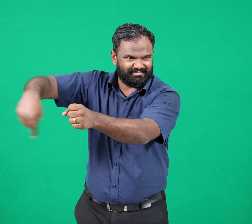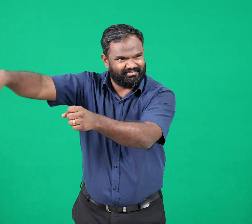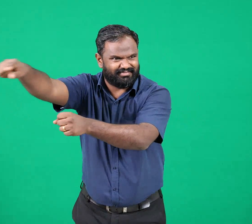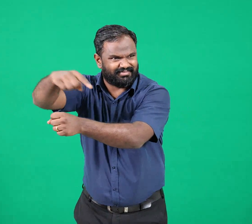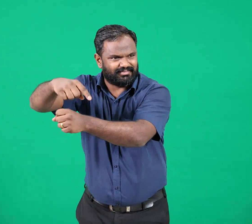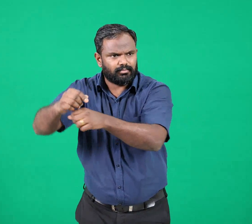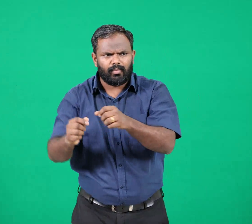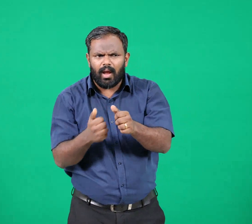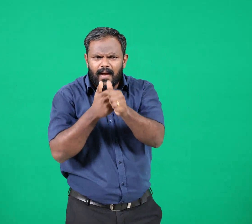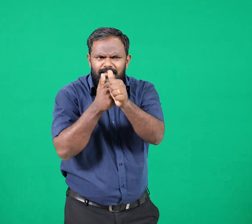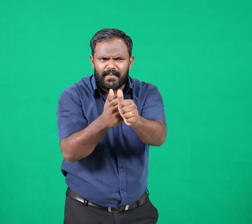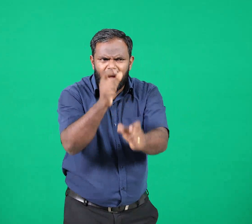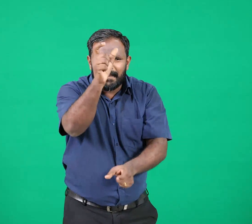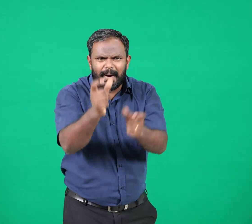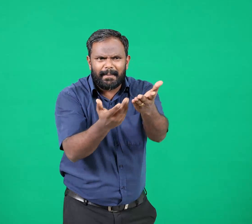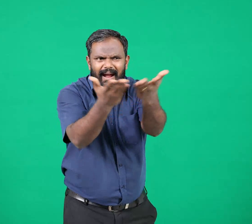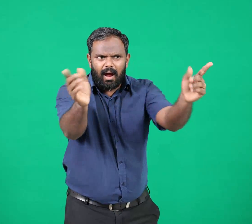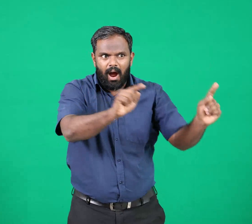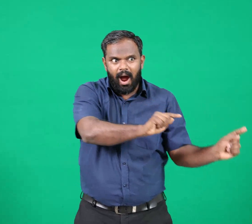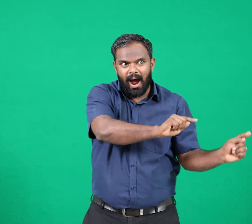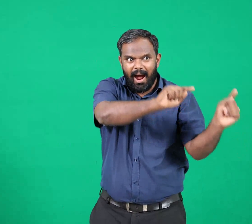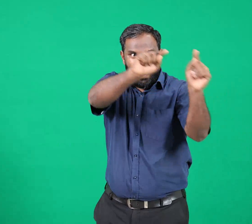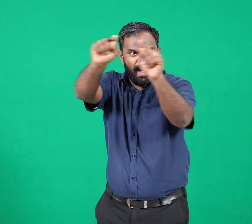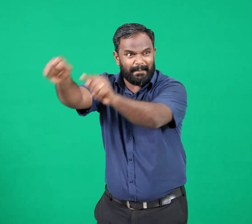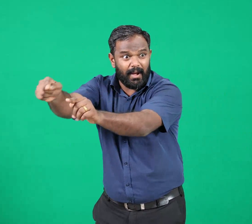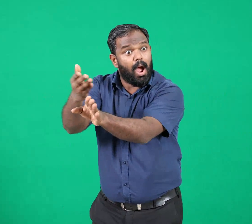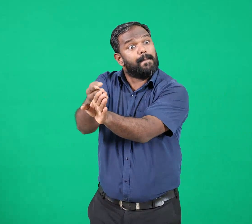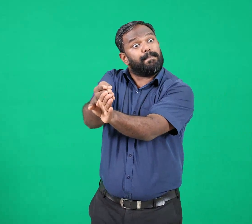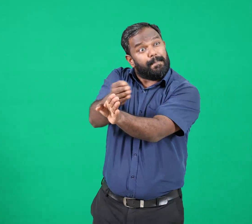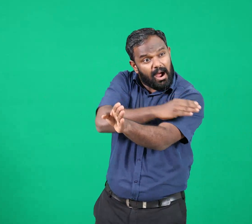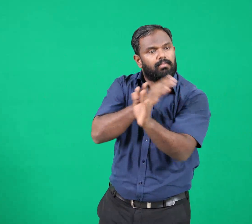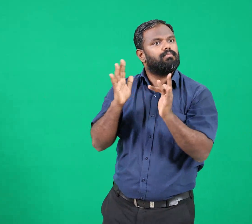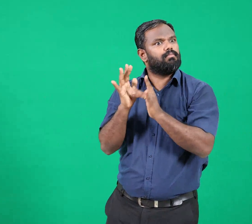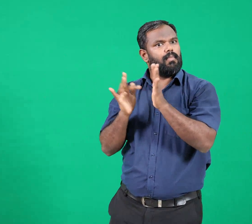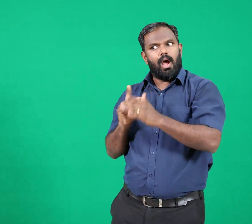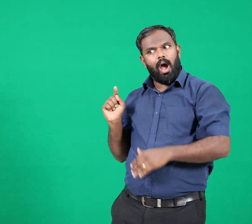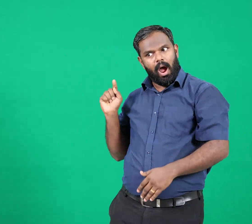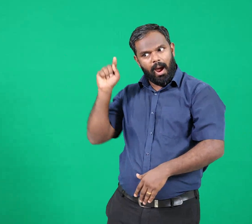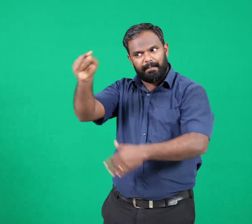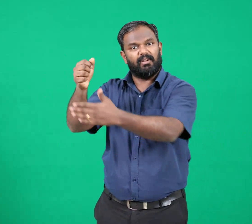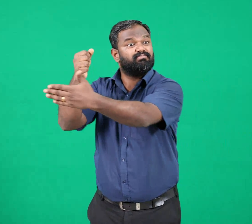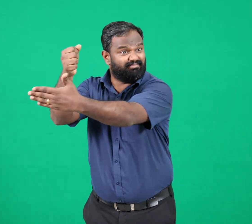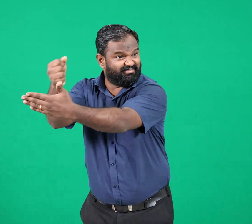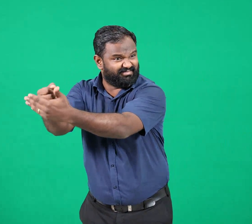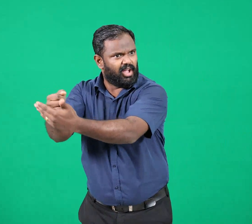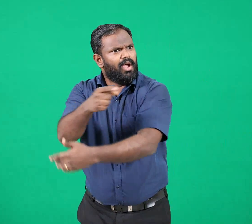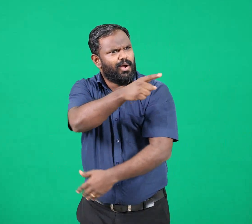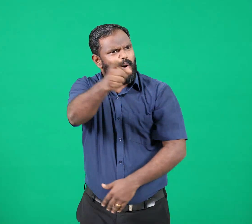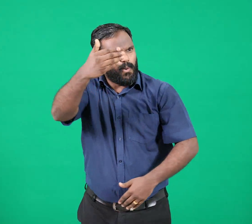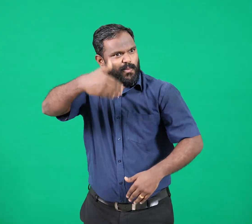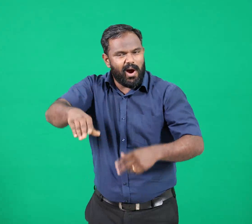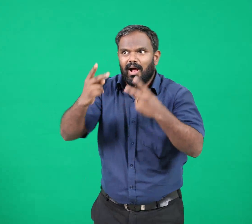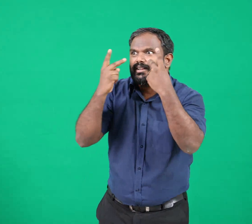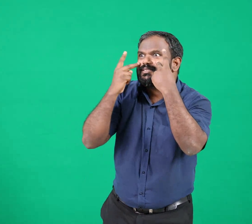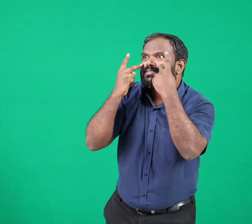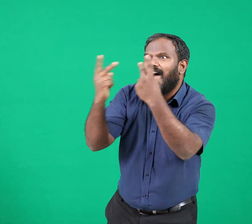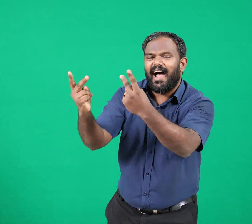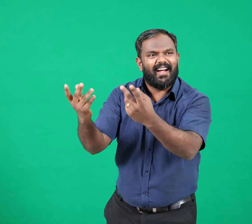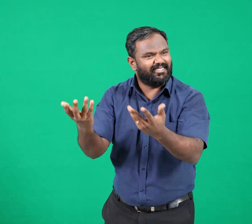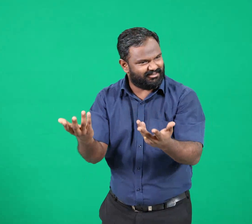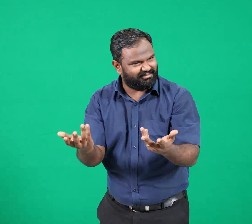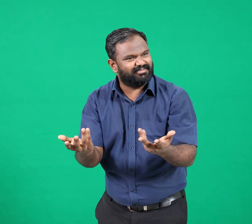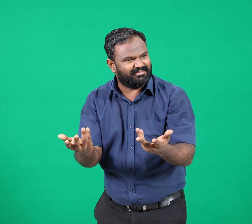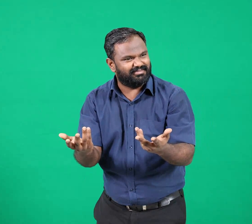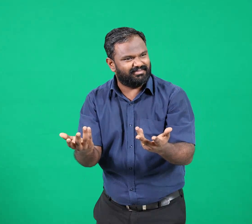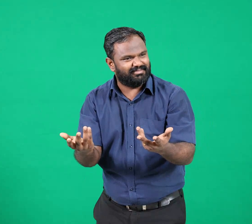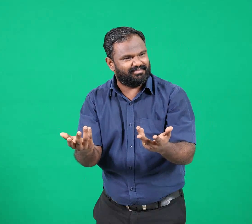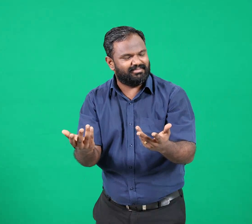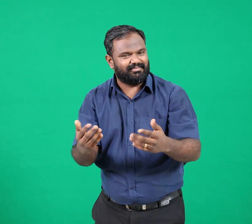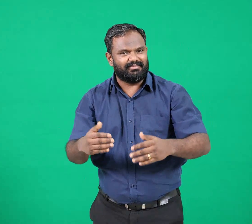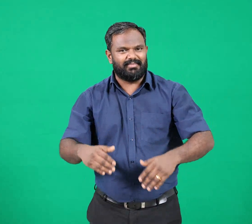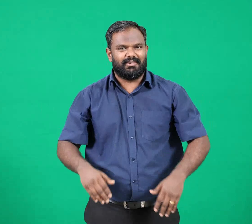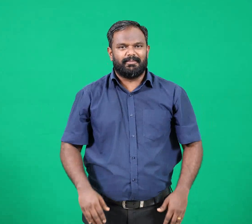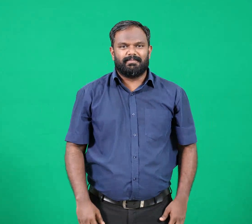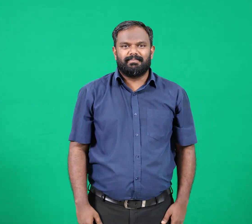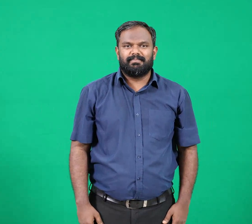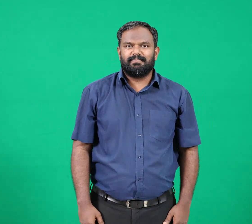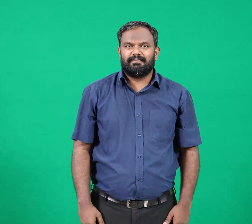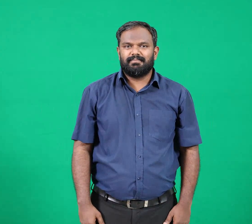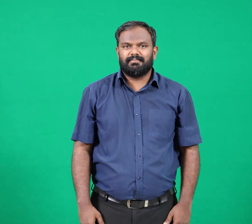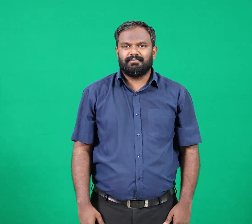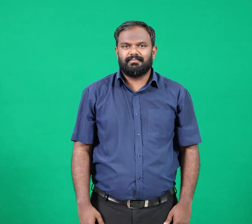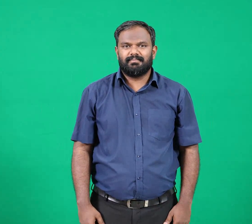There you will see Him.' See, I have told you."